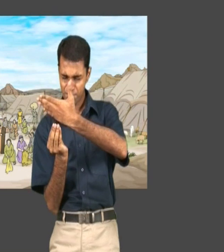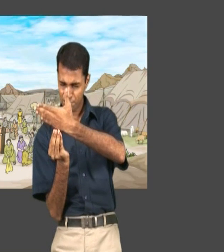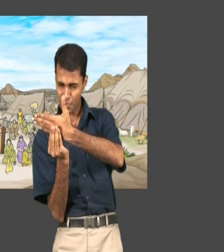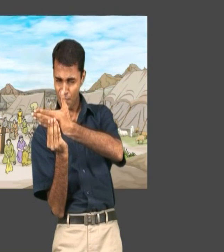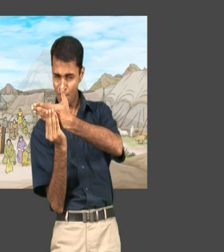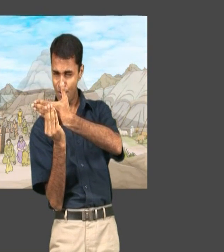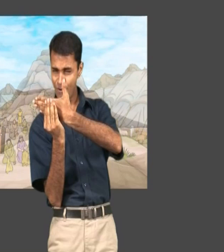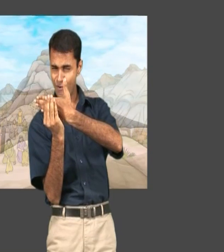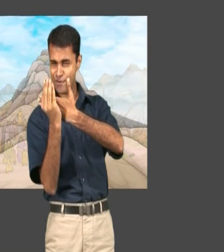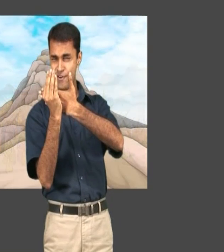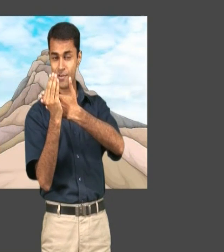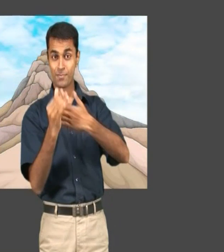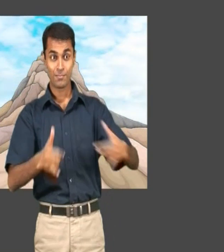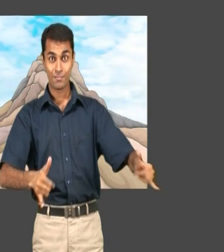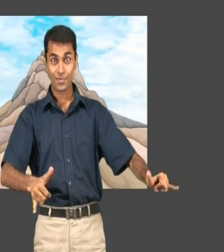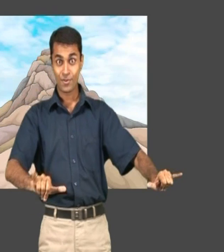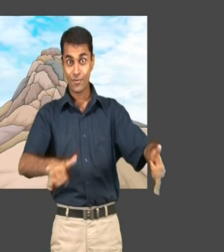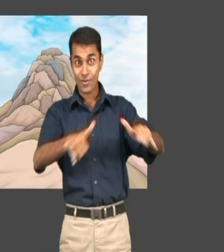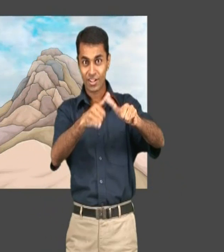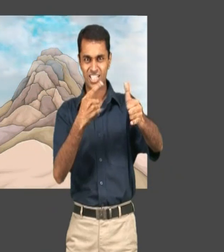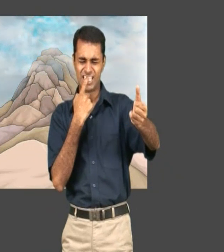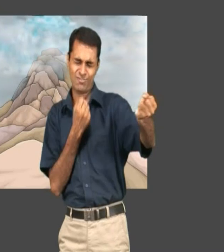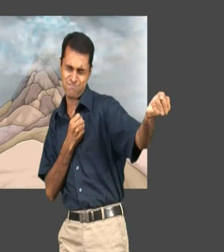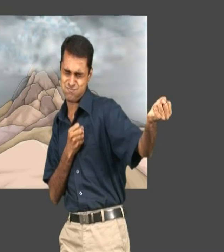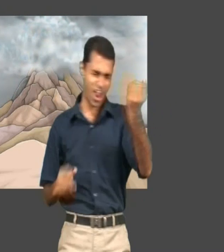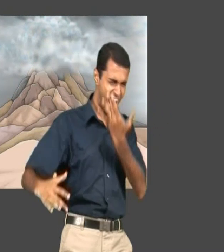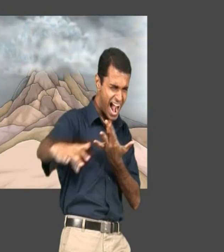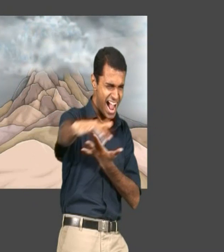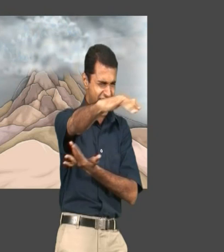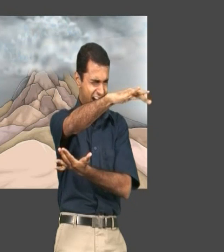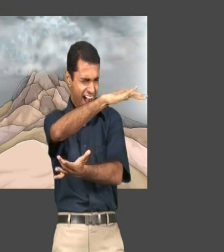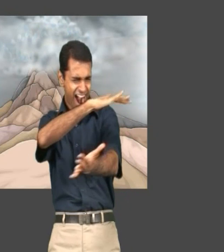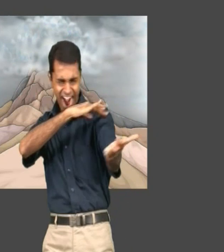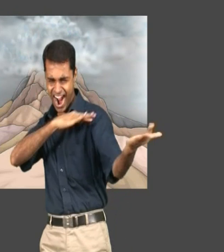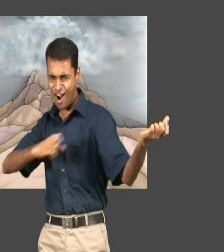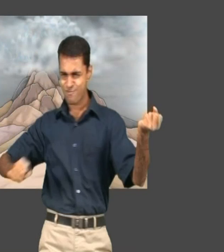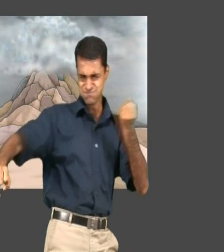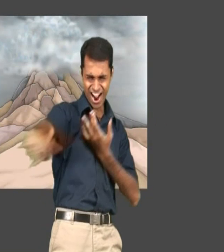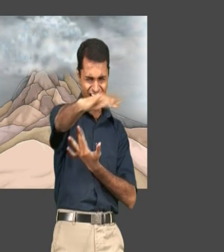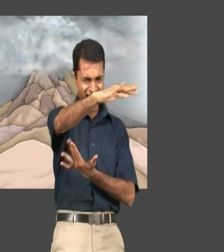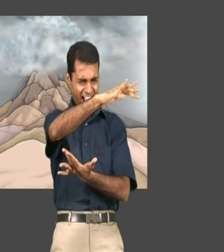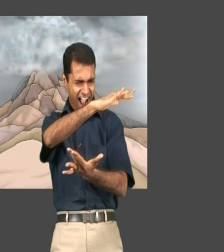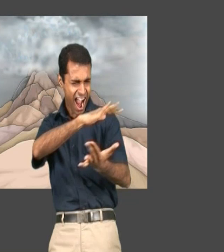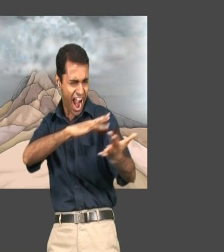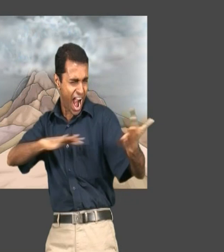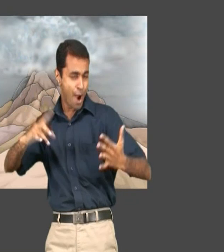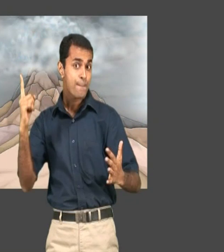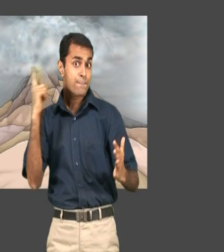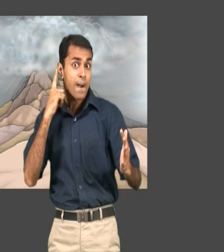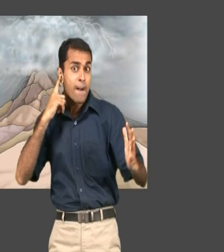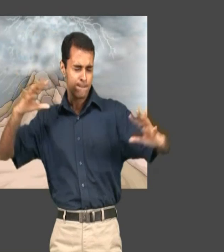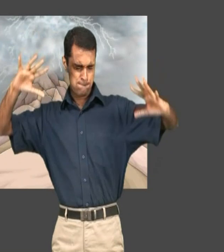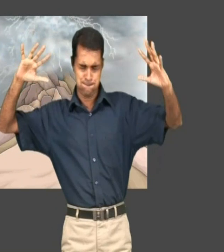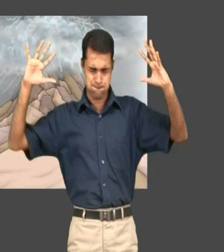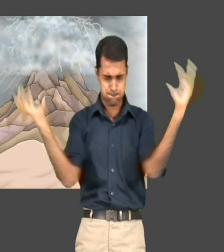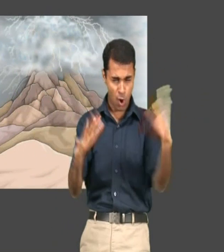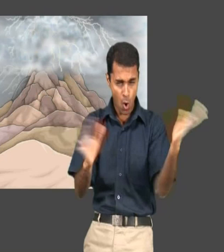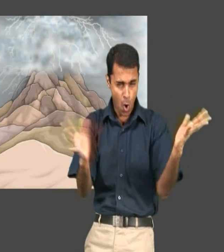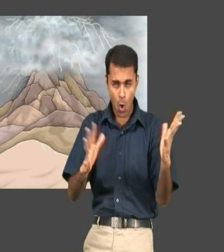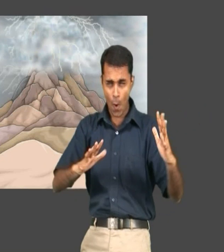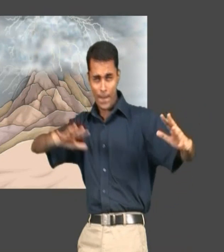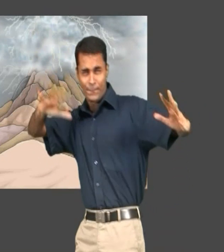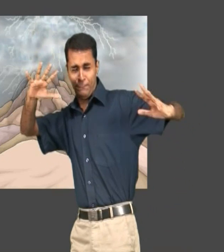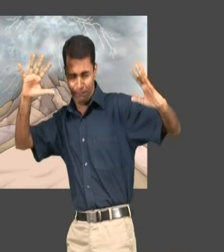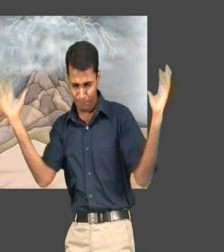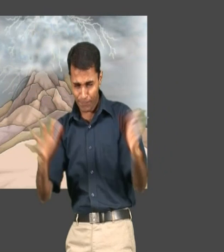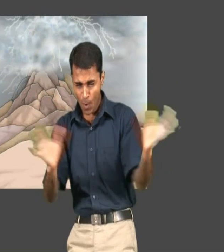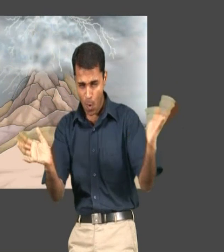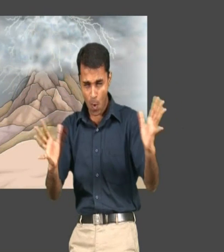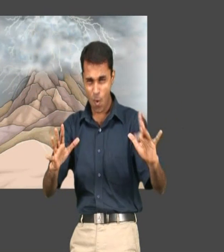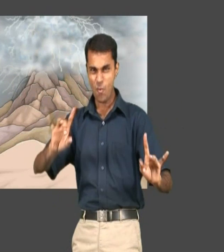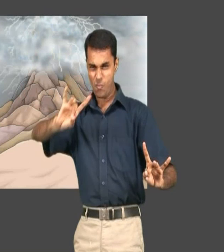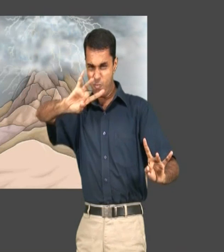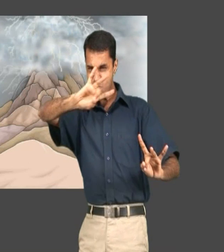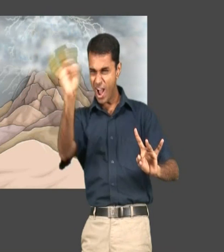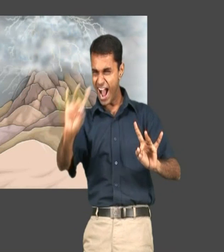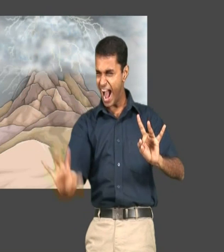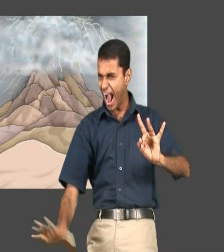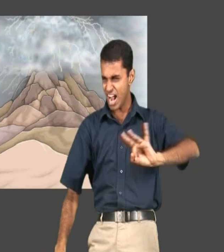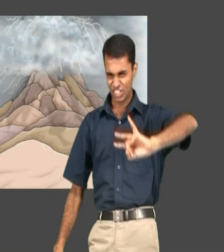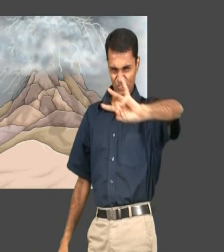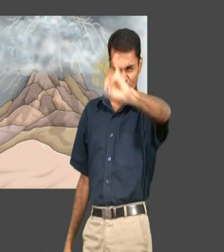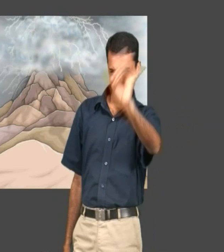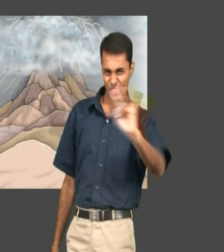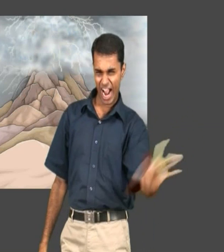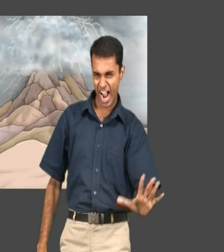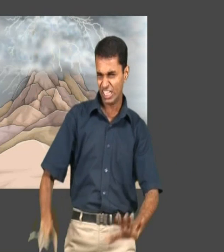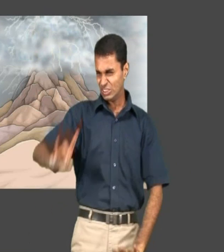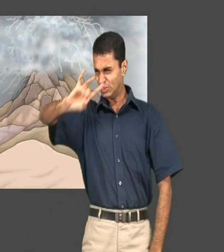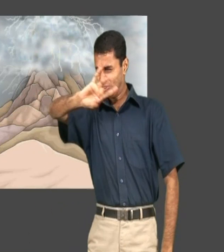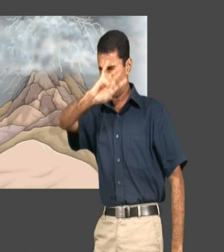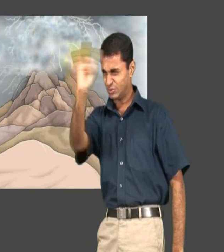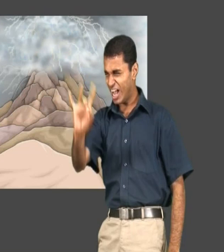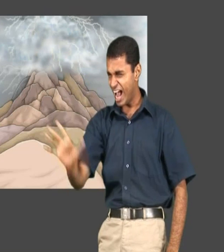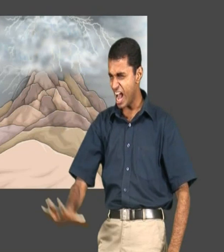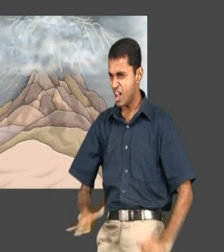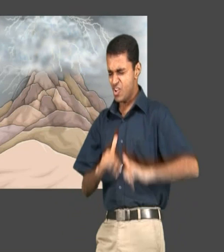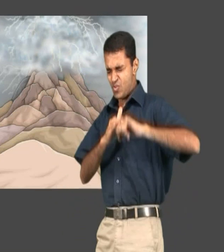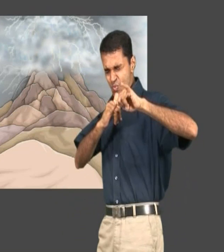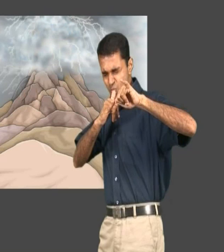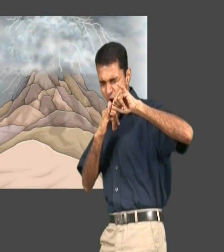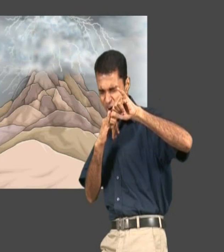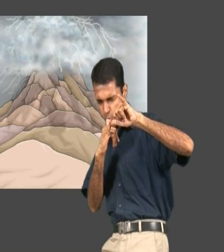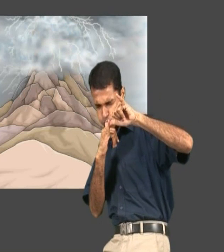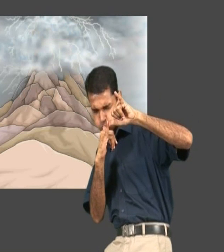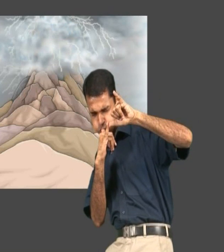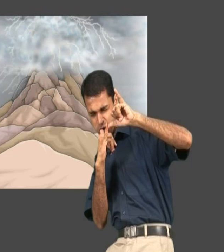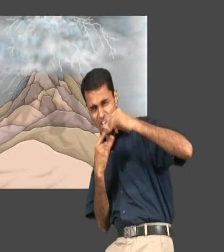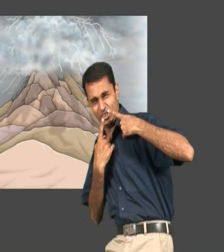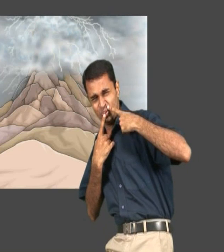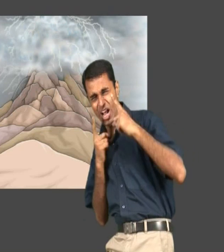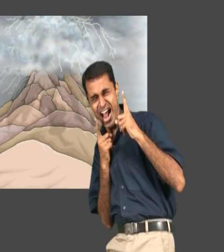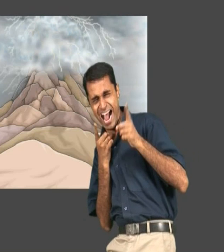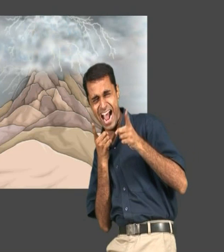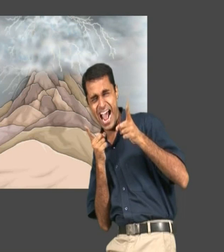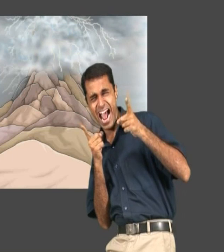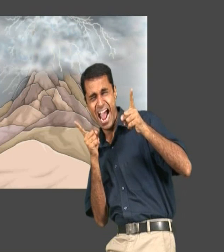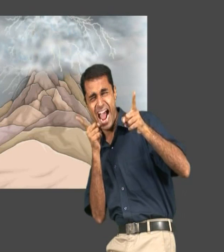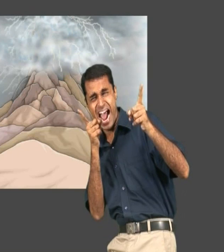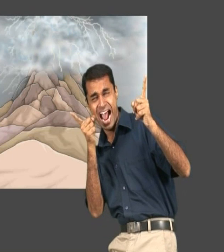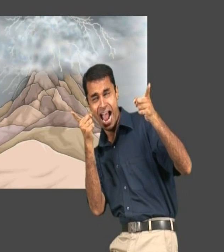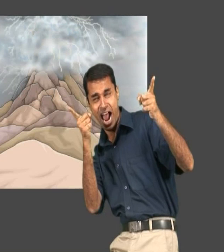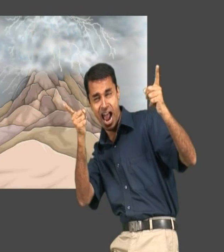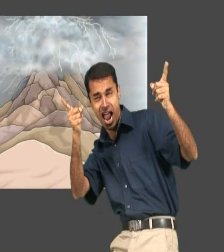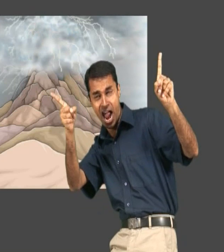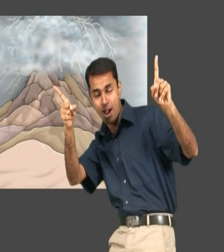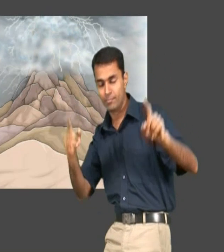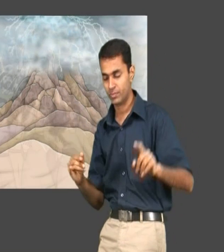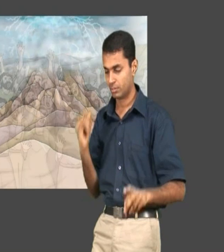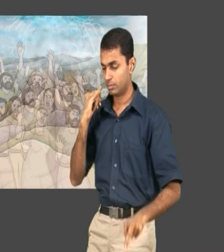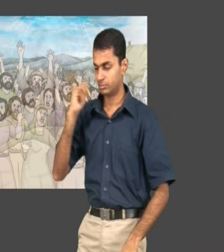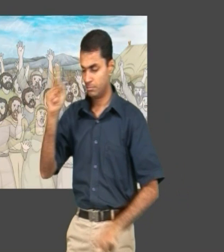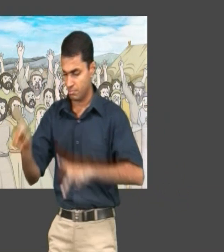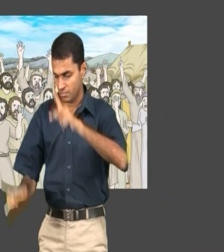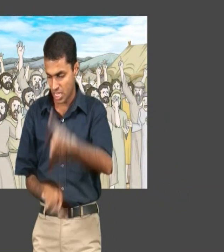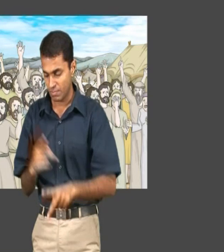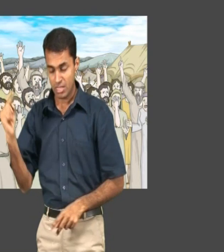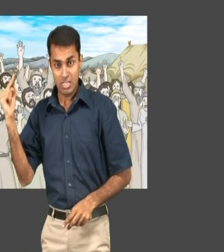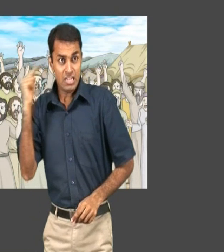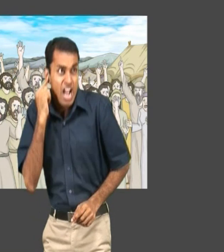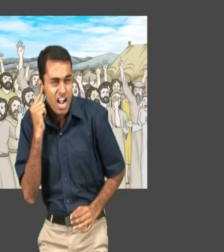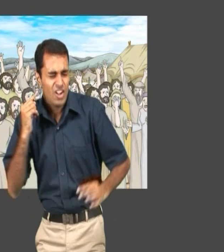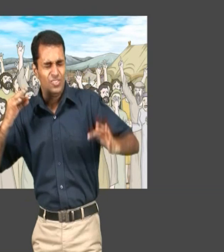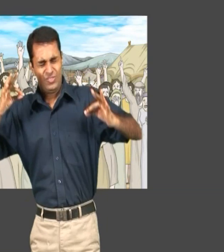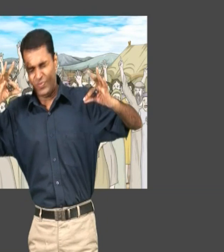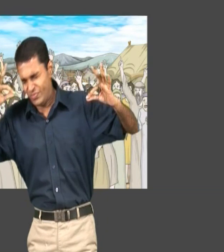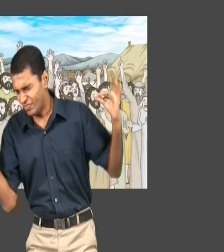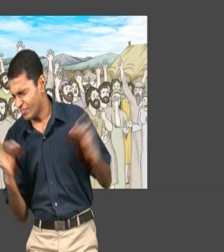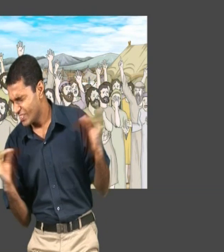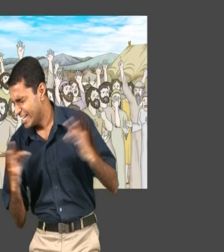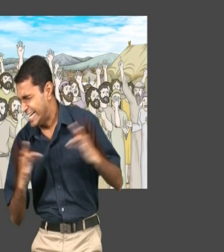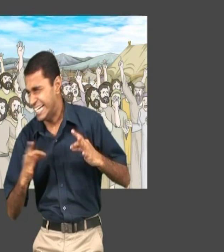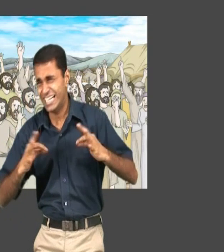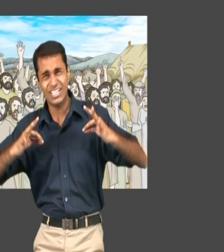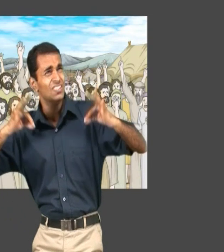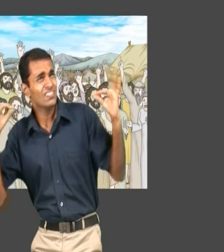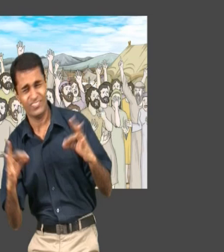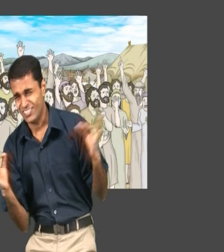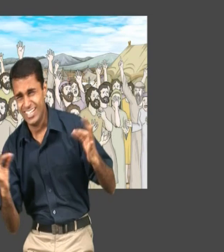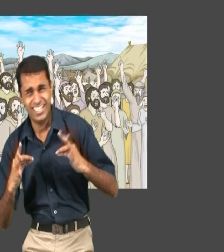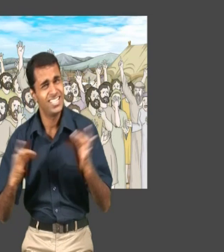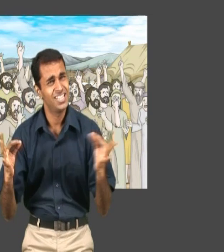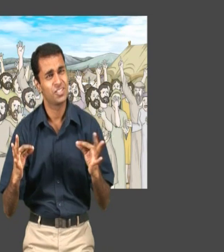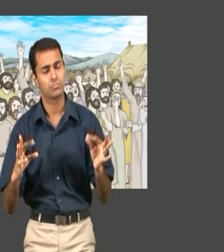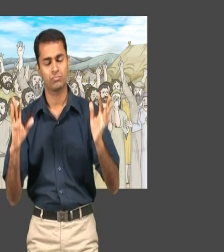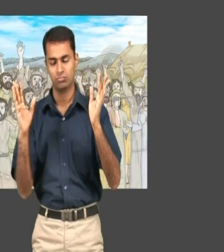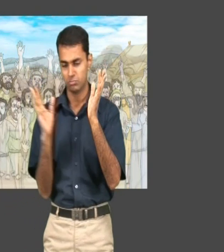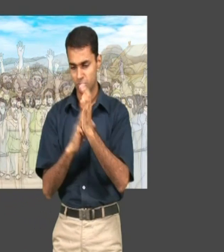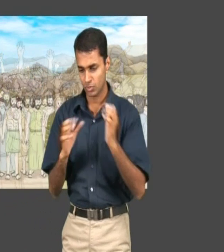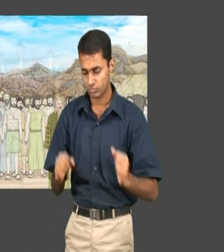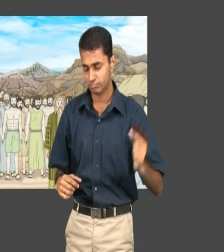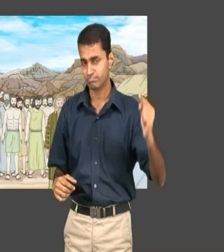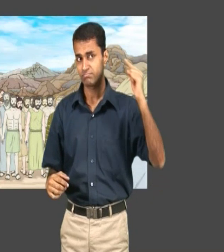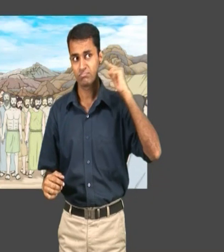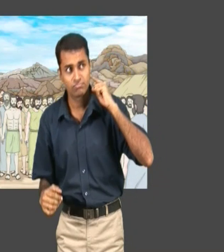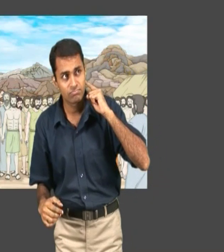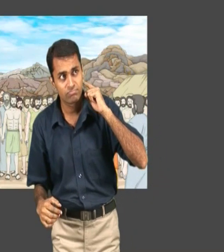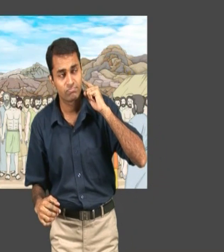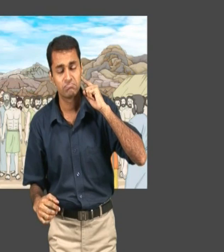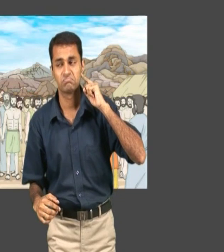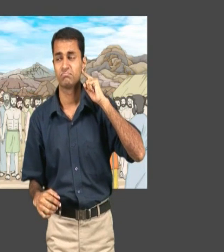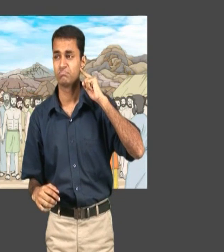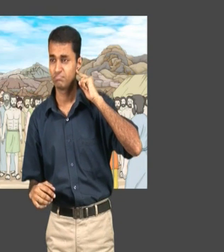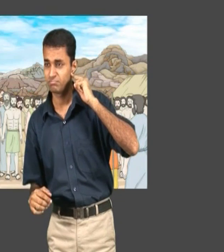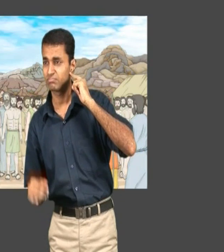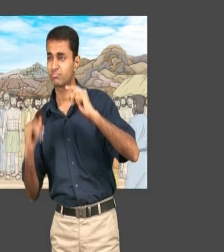On the third day, when morning came, there was thunder and lightning. A thick cloud was upon the mountain, and a very loud blast of the ram’s horn went out, so that all the people in the camp trembled.